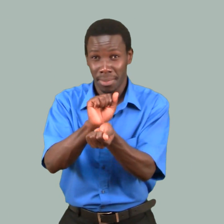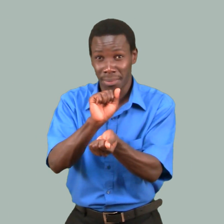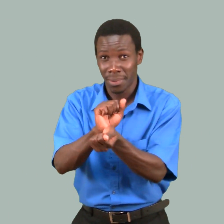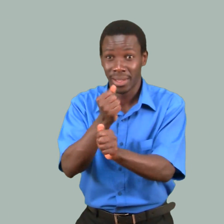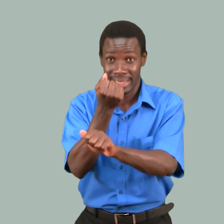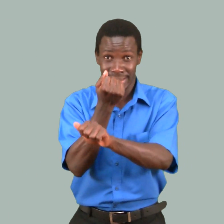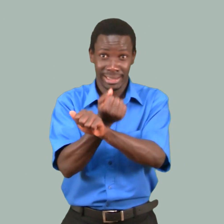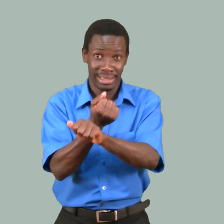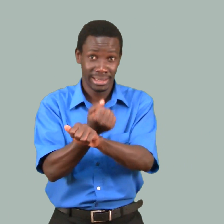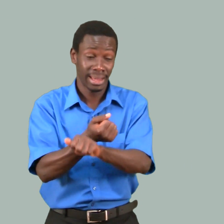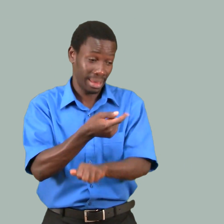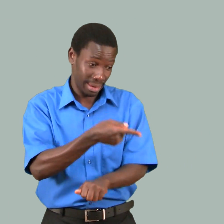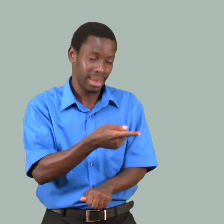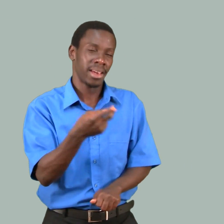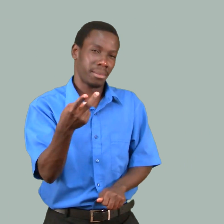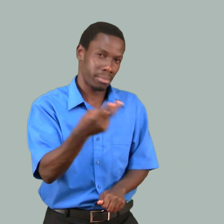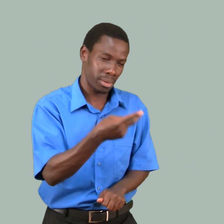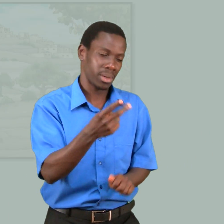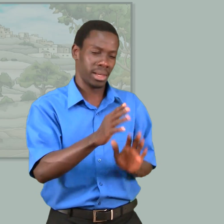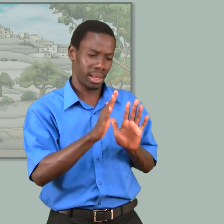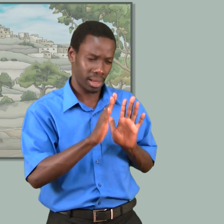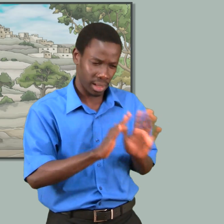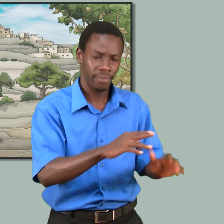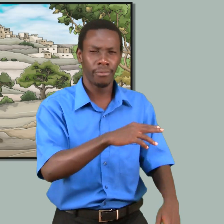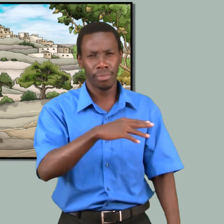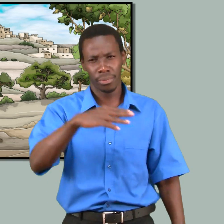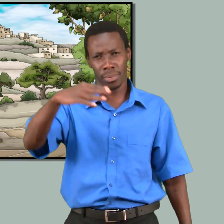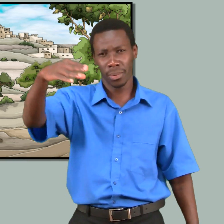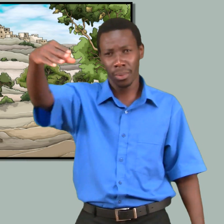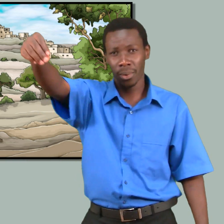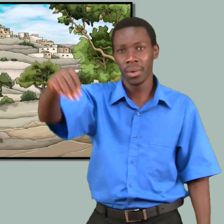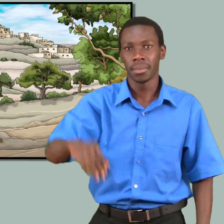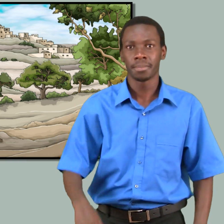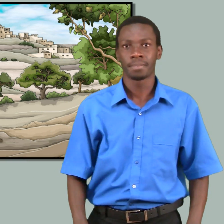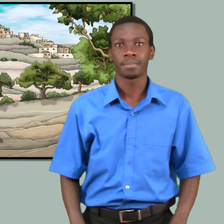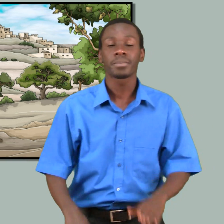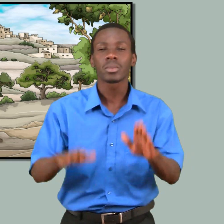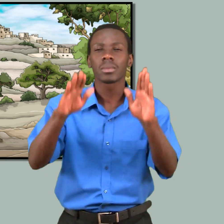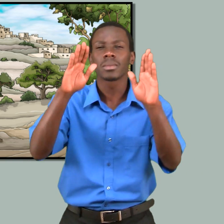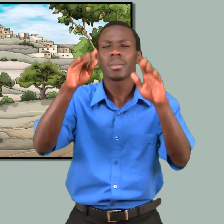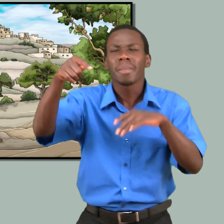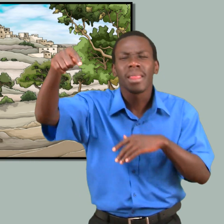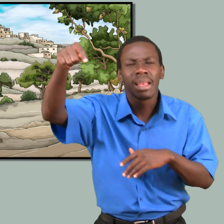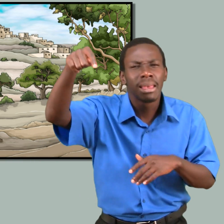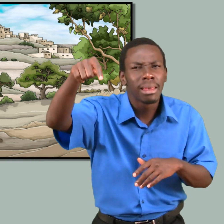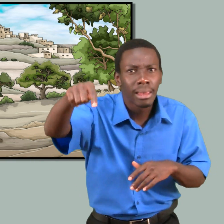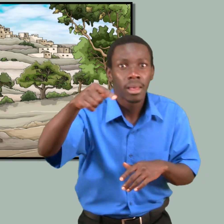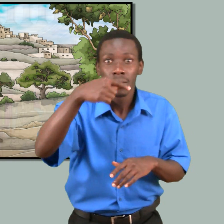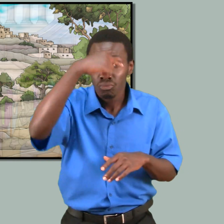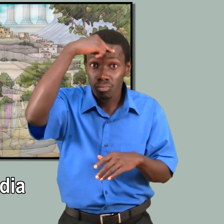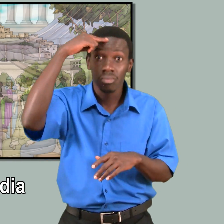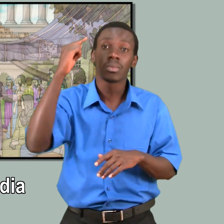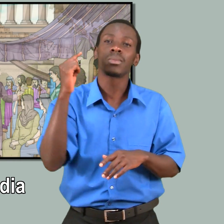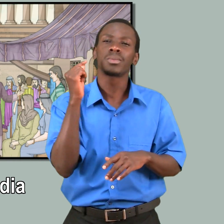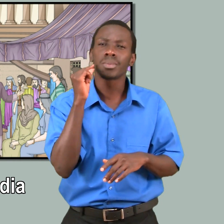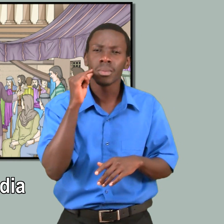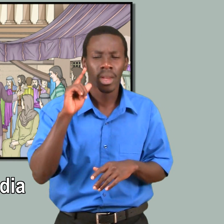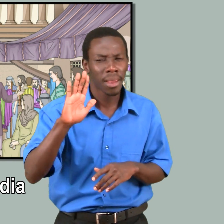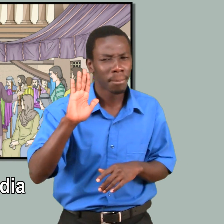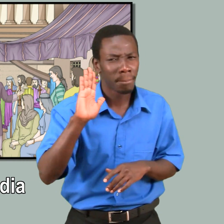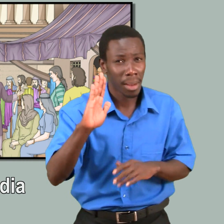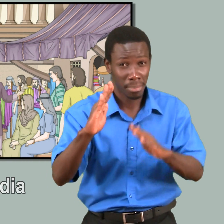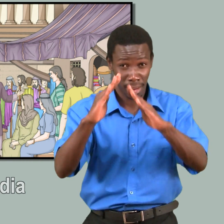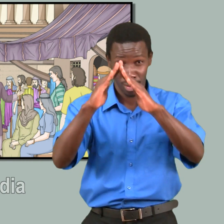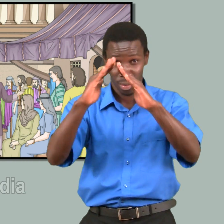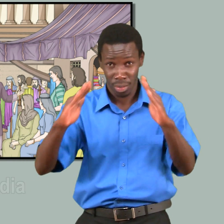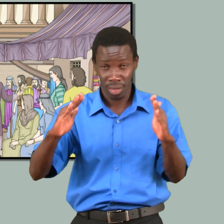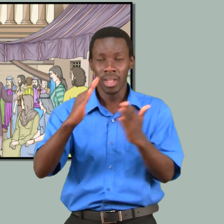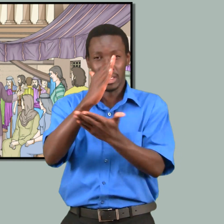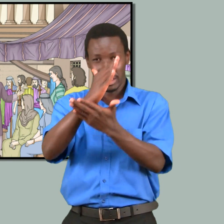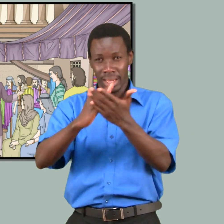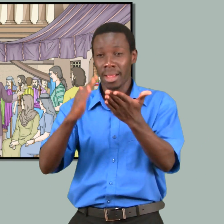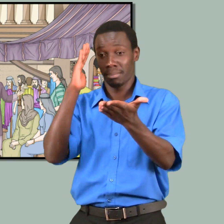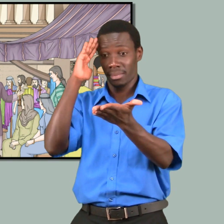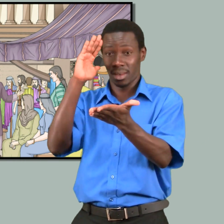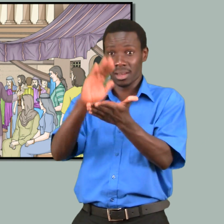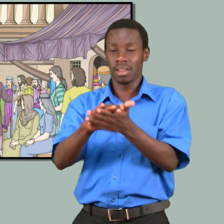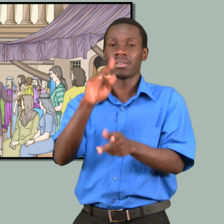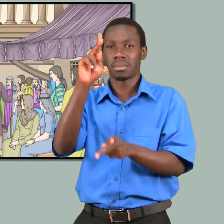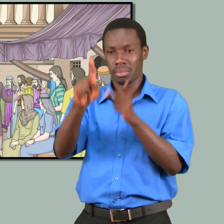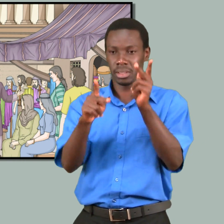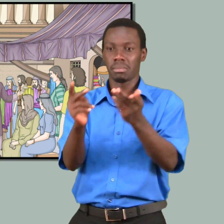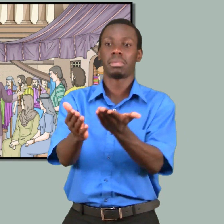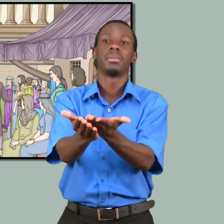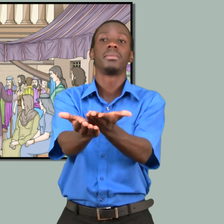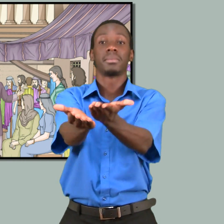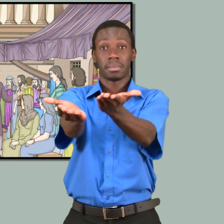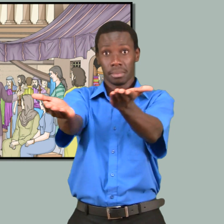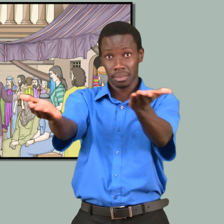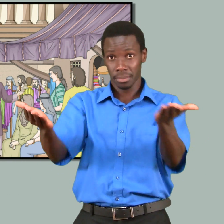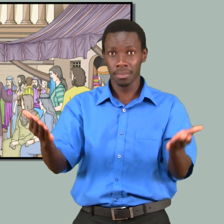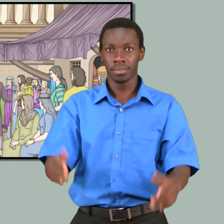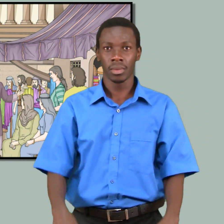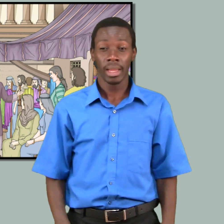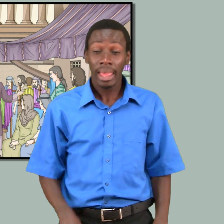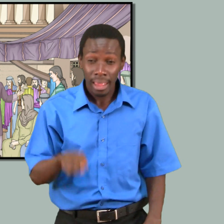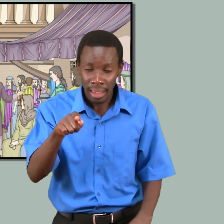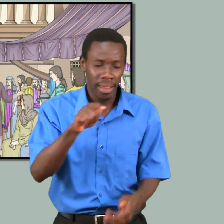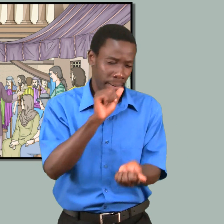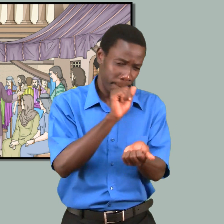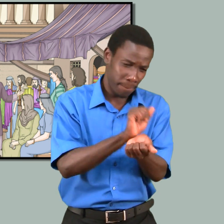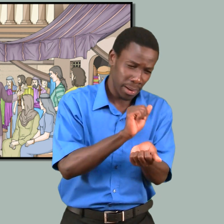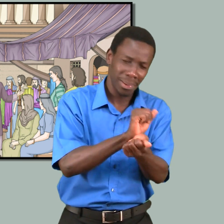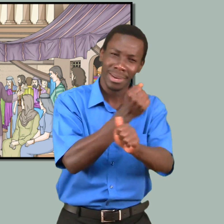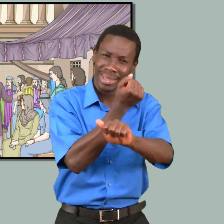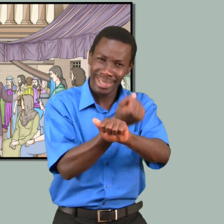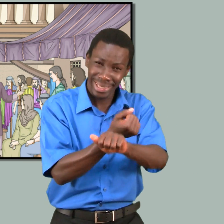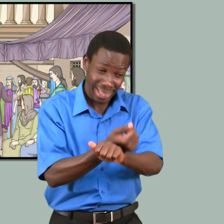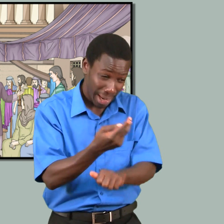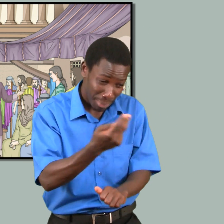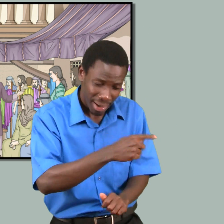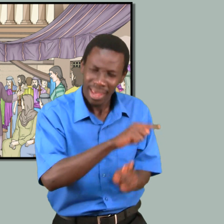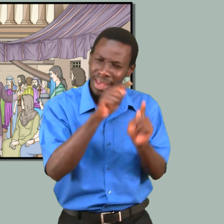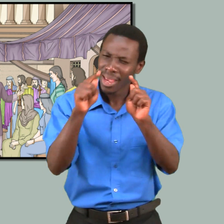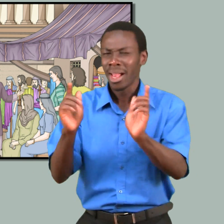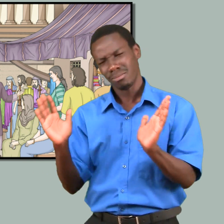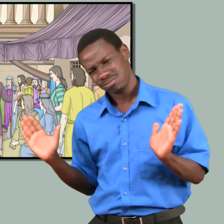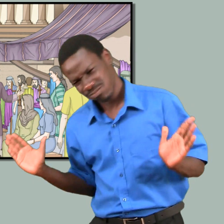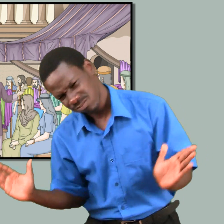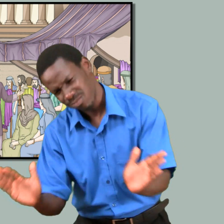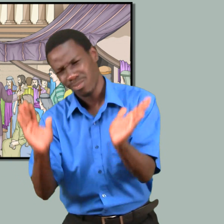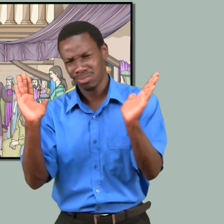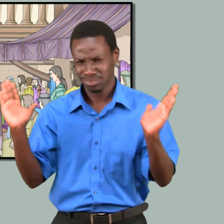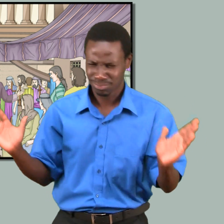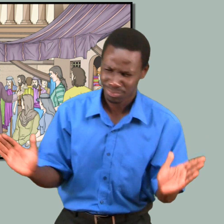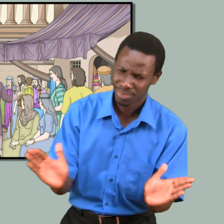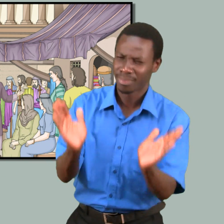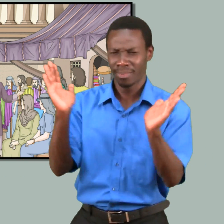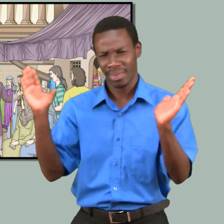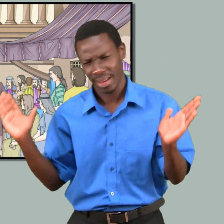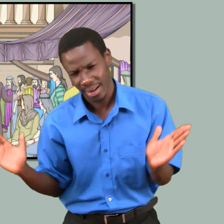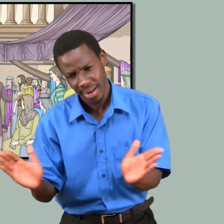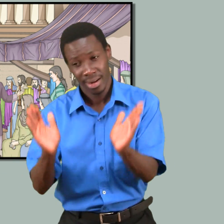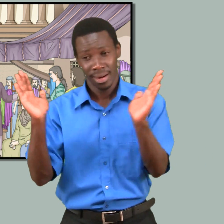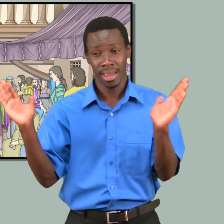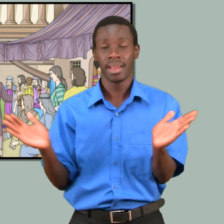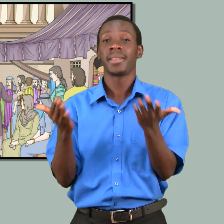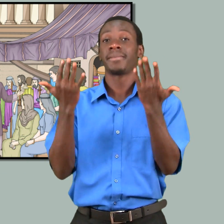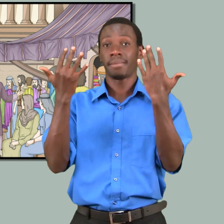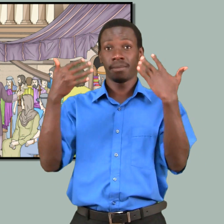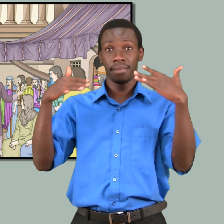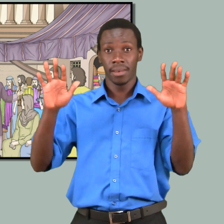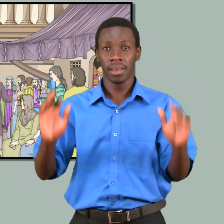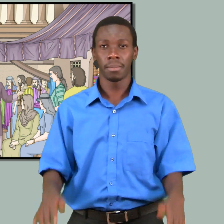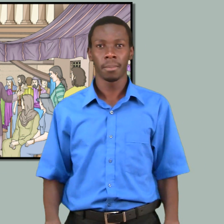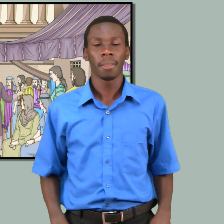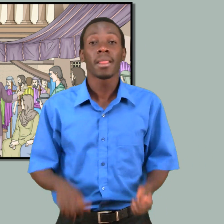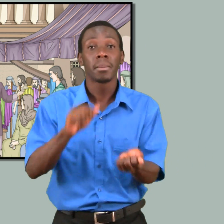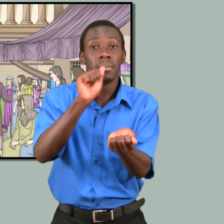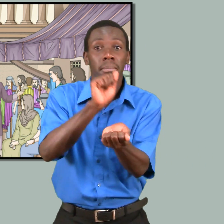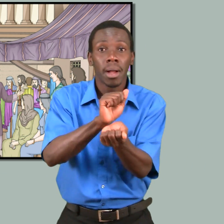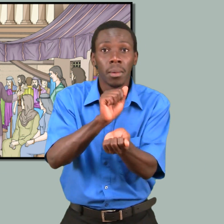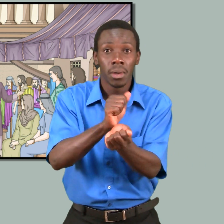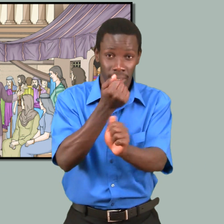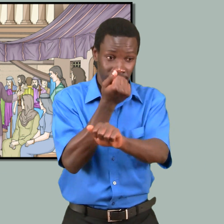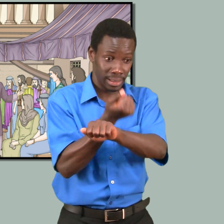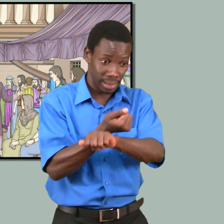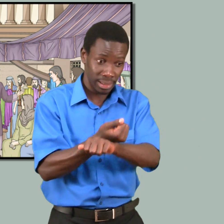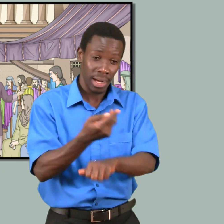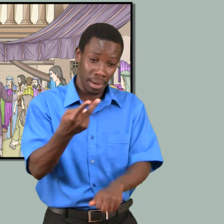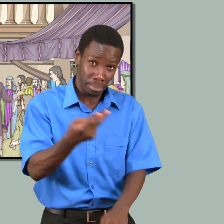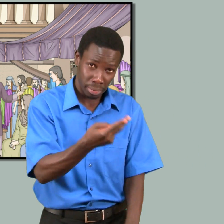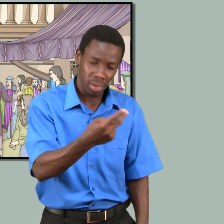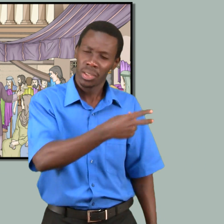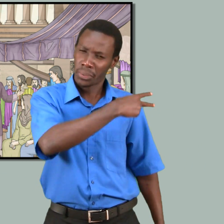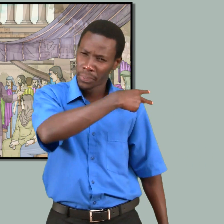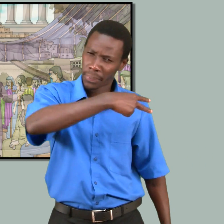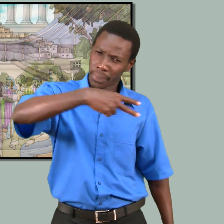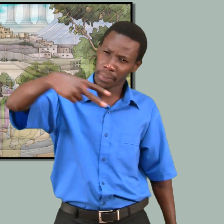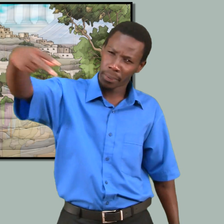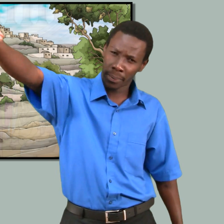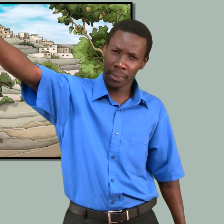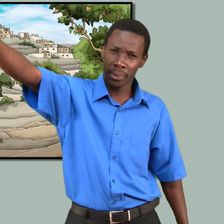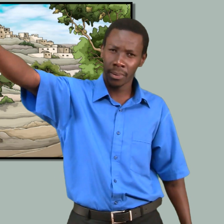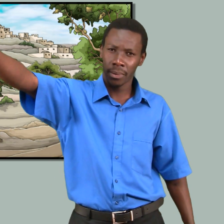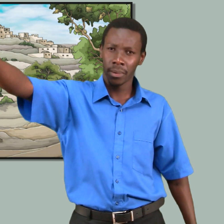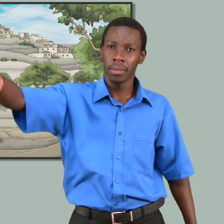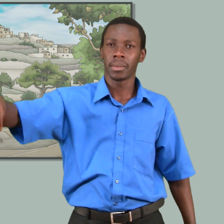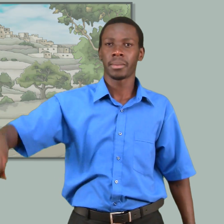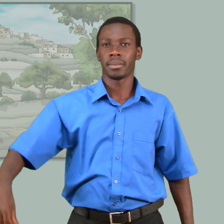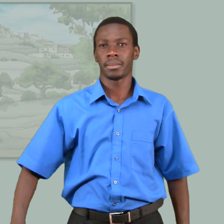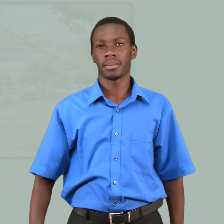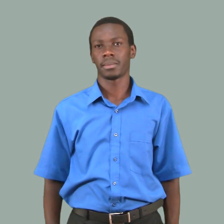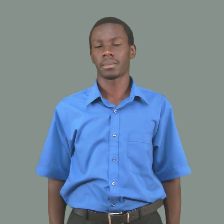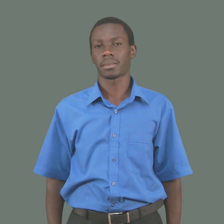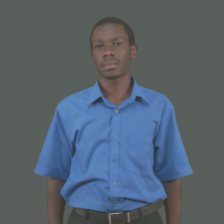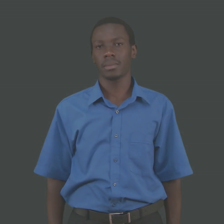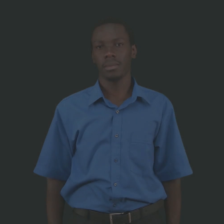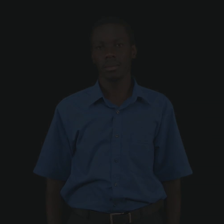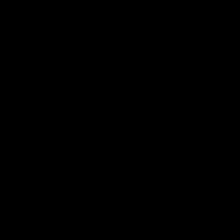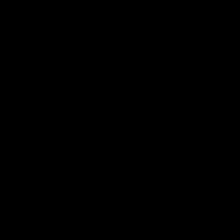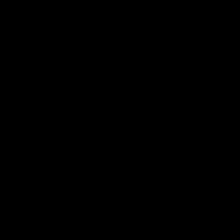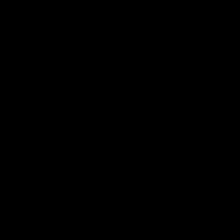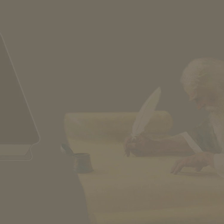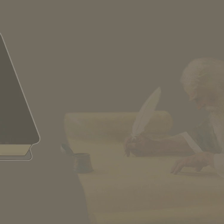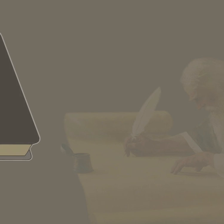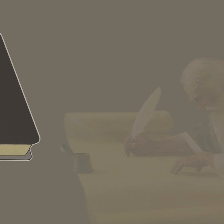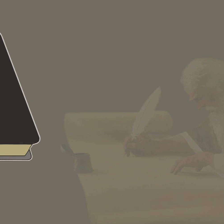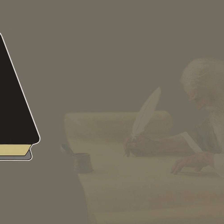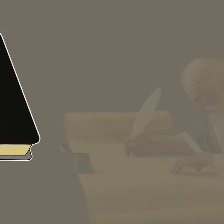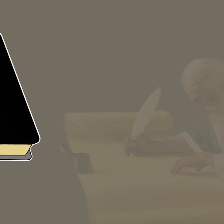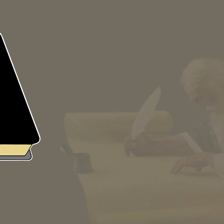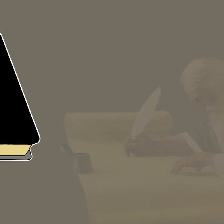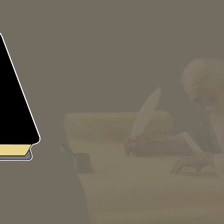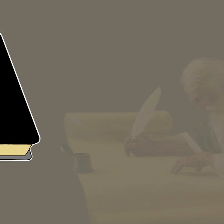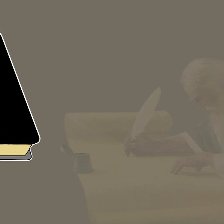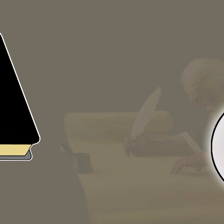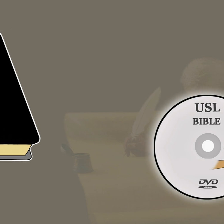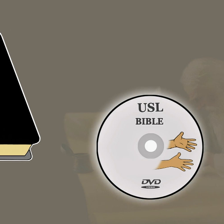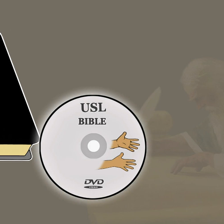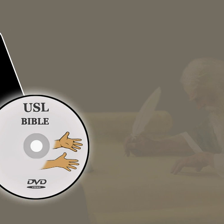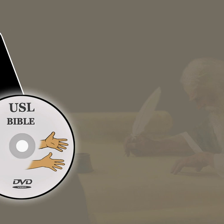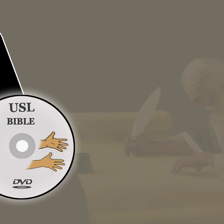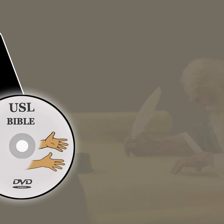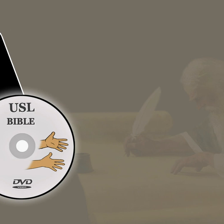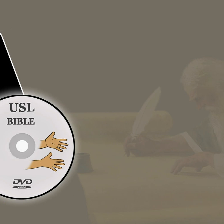After Paul and Silas came out of the prison, they went to Lydia’s house to see the brothers and encourage them. Then they left the city.